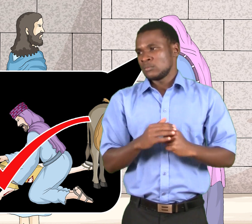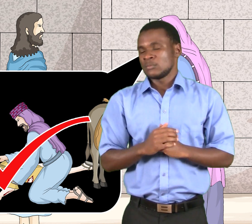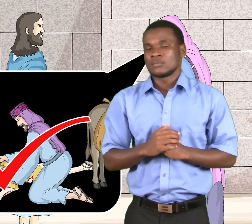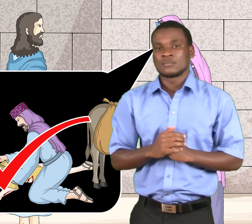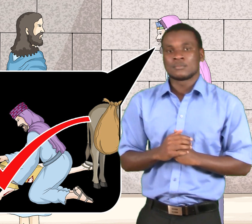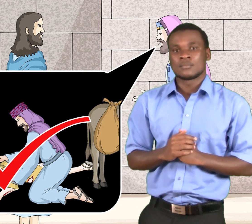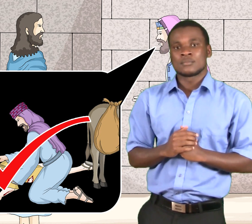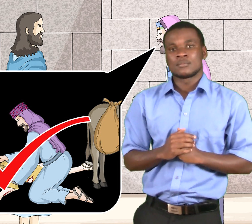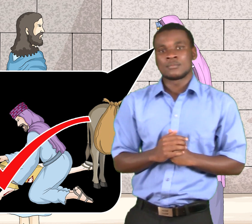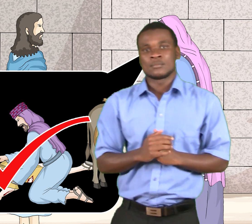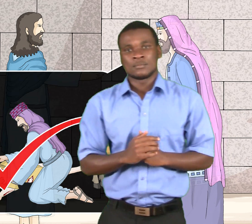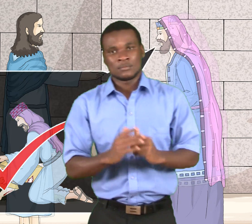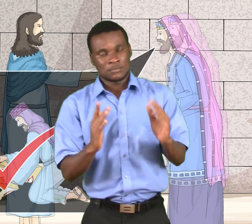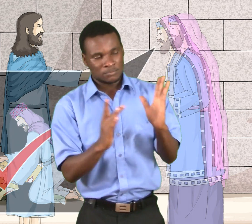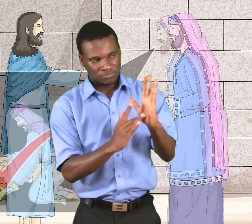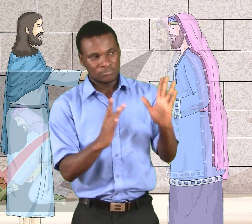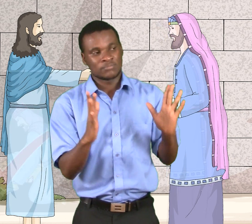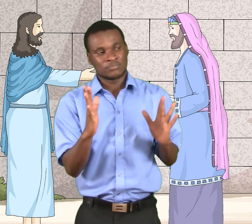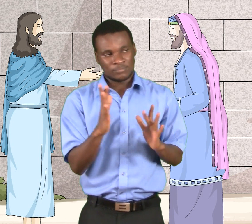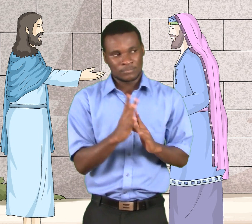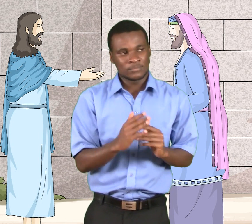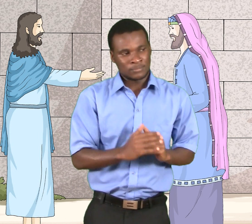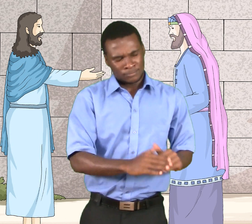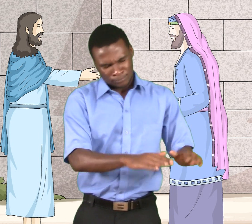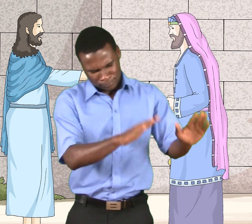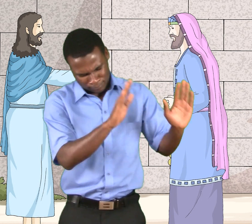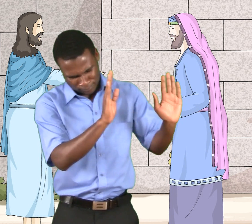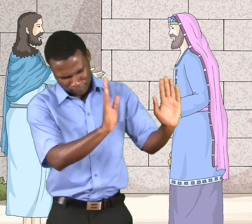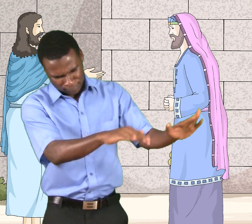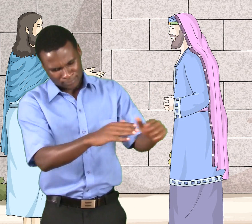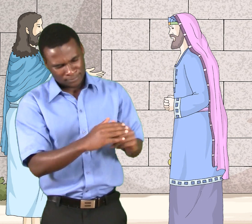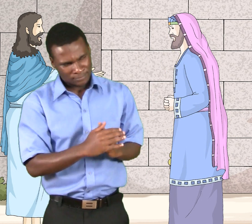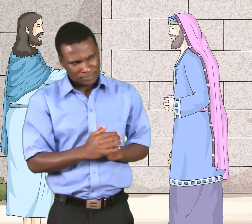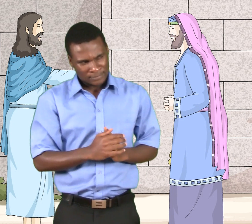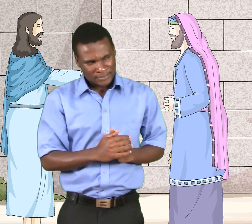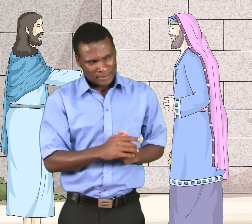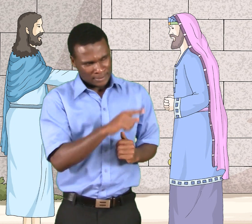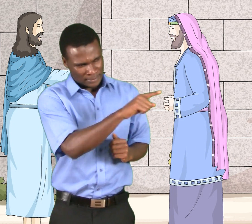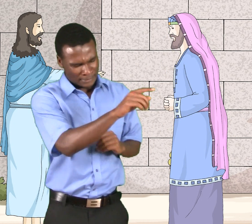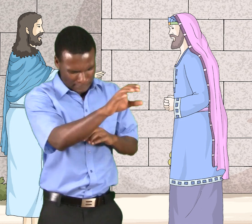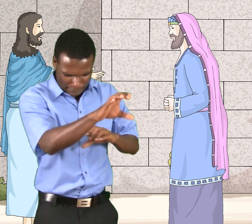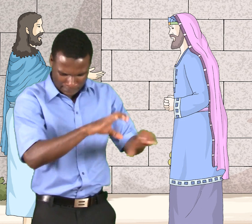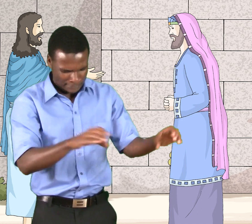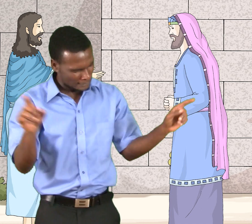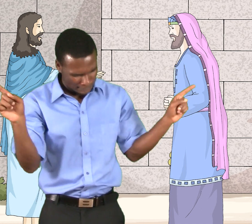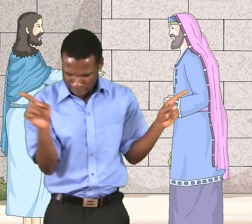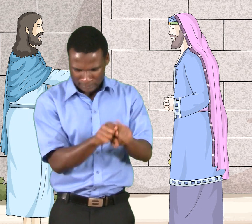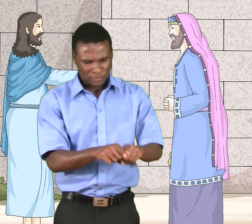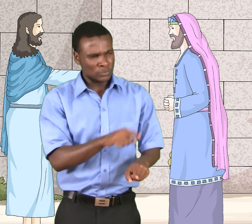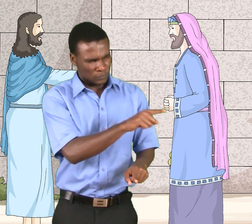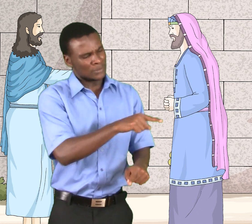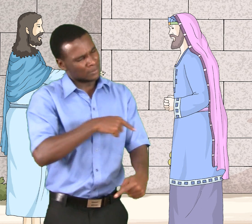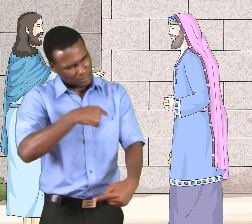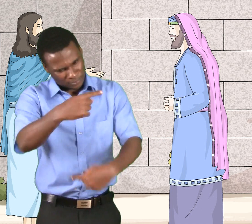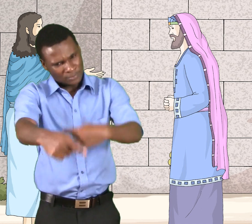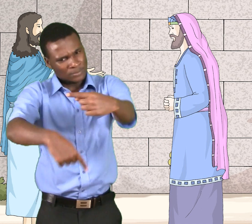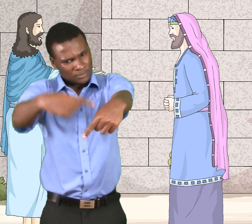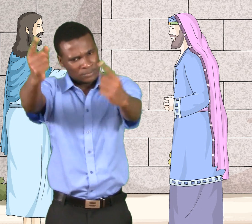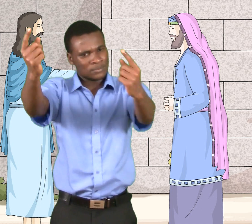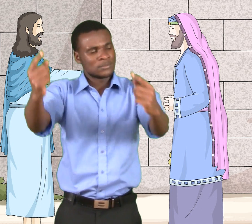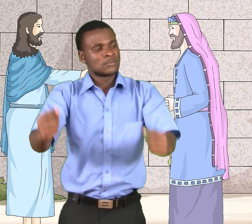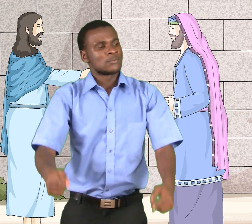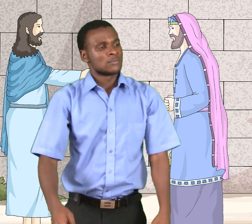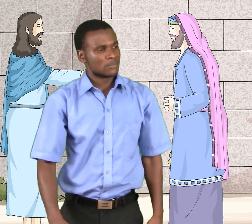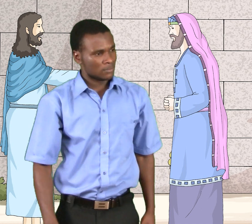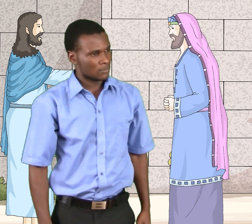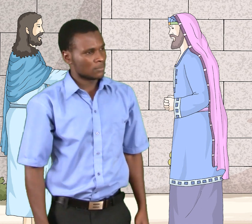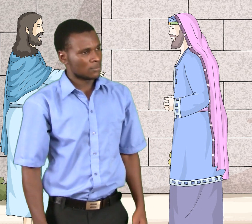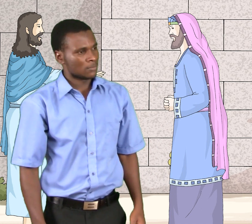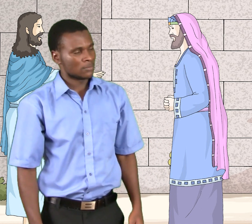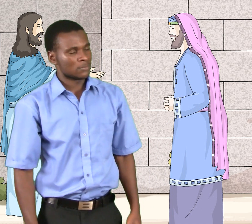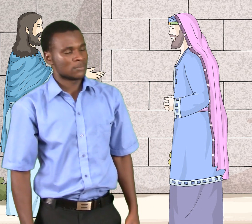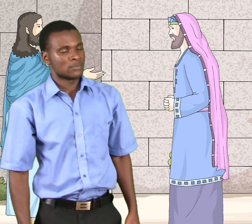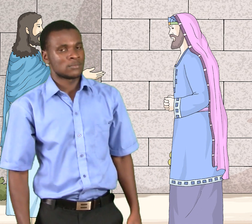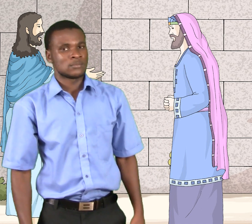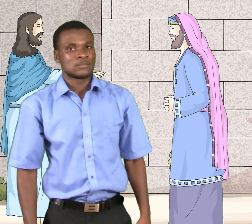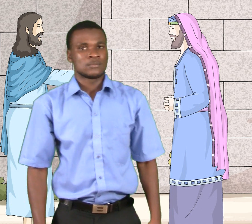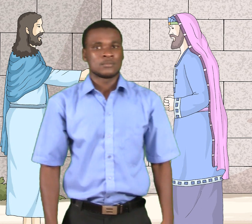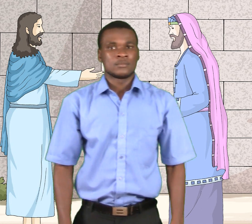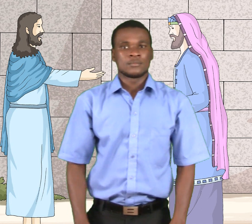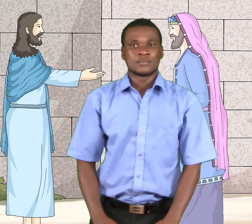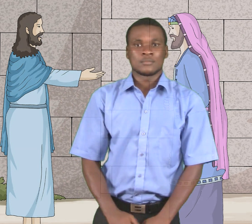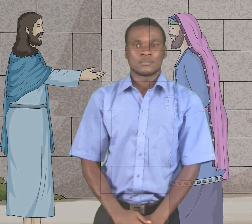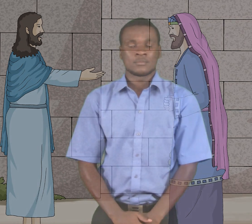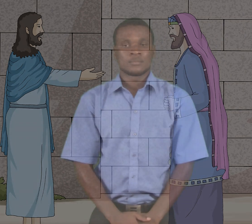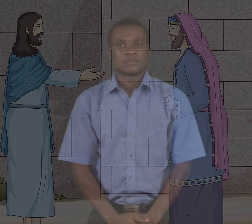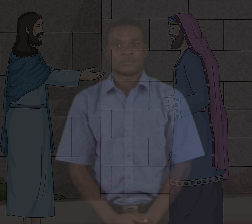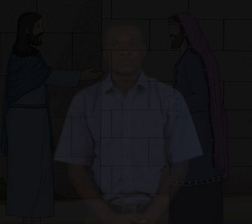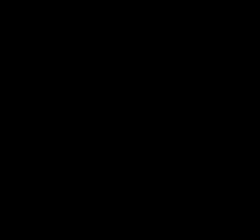Then Jesus told him, “Go and do likewise.”